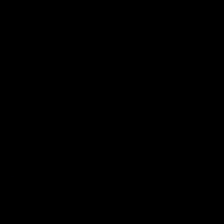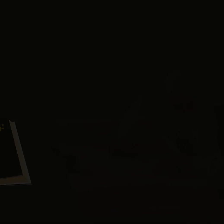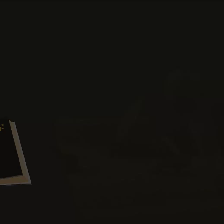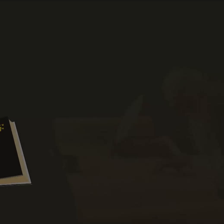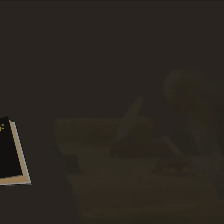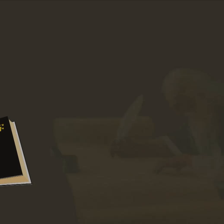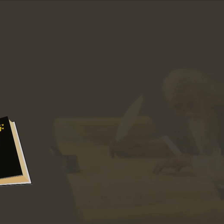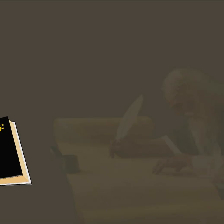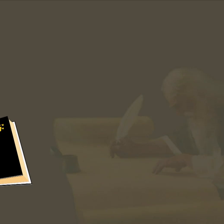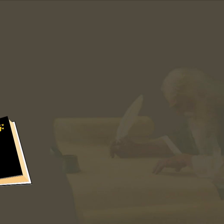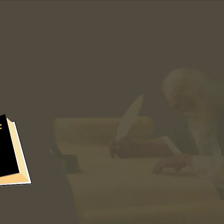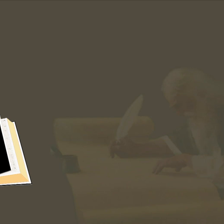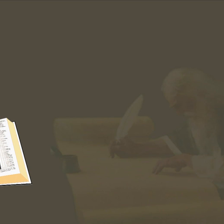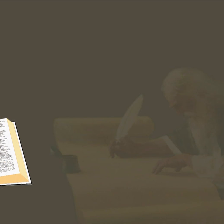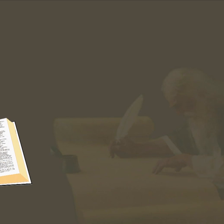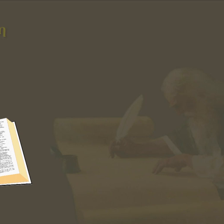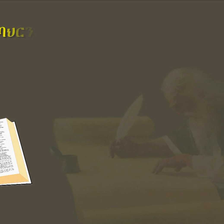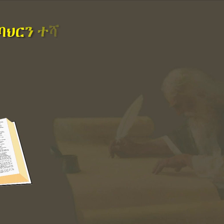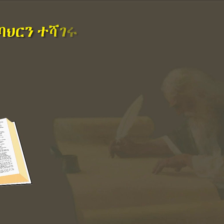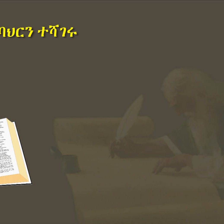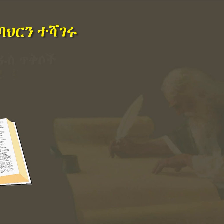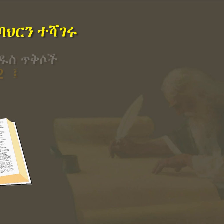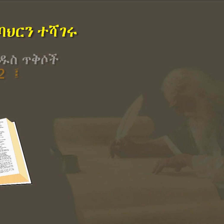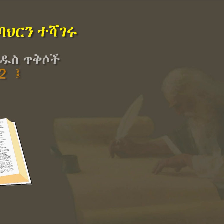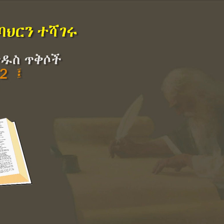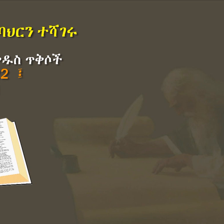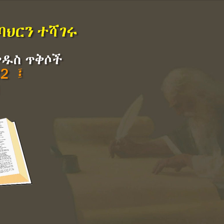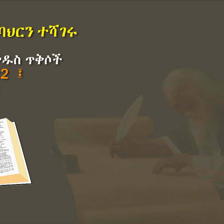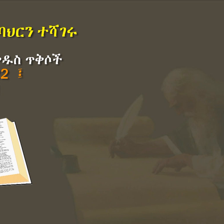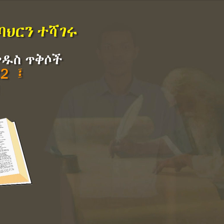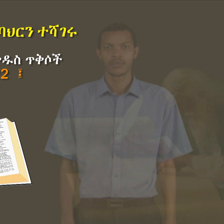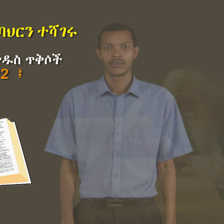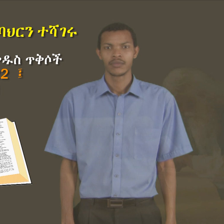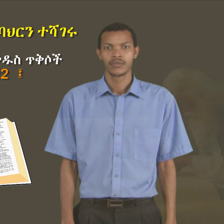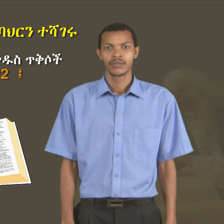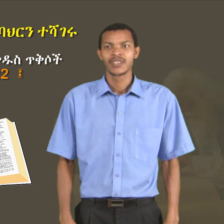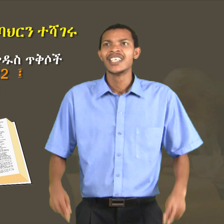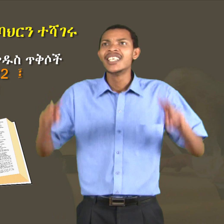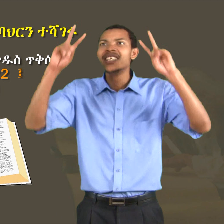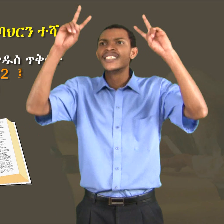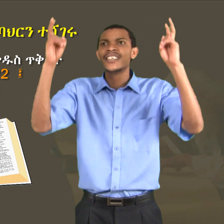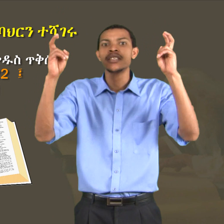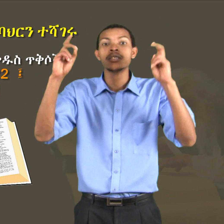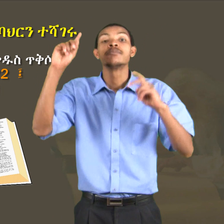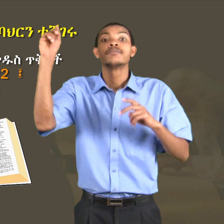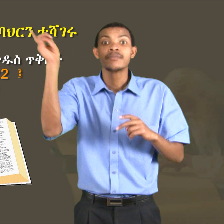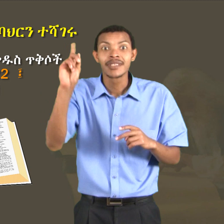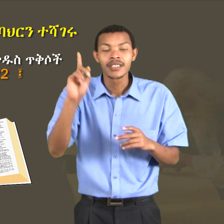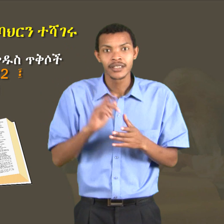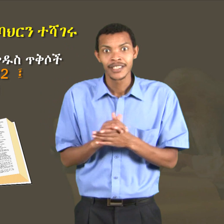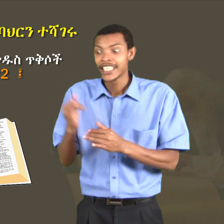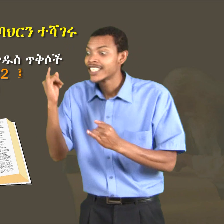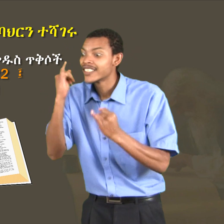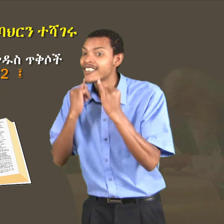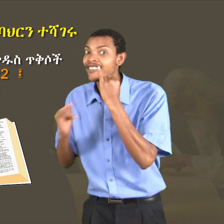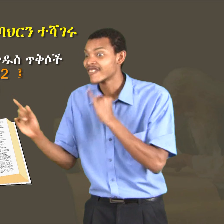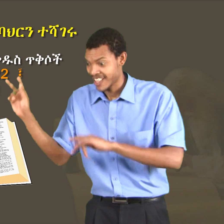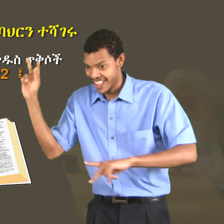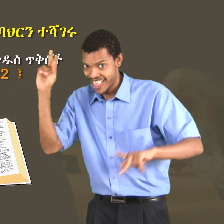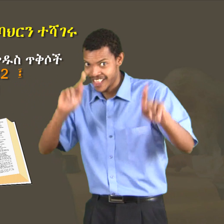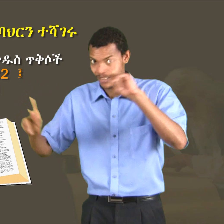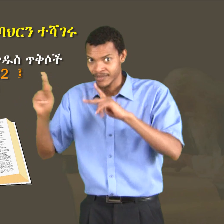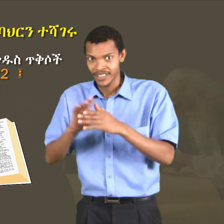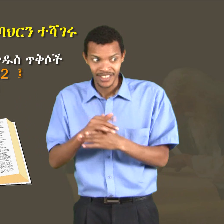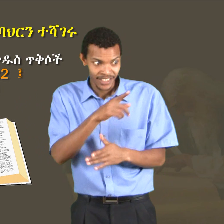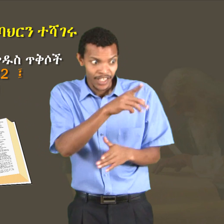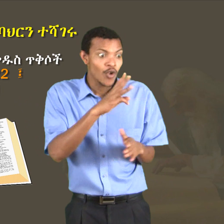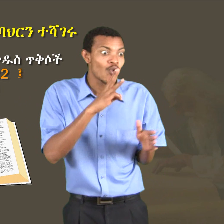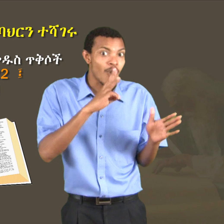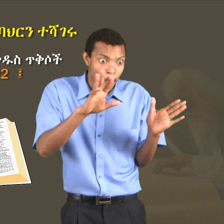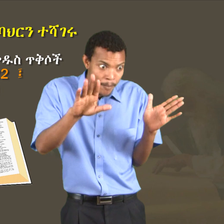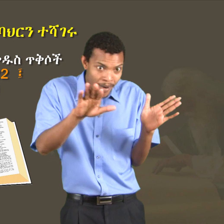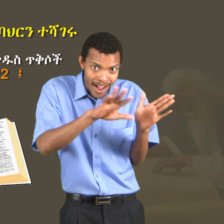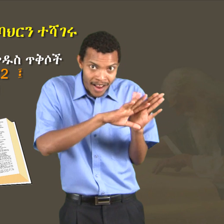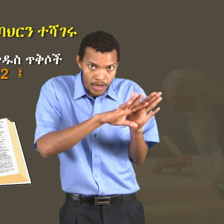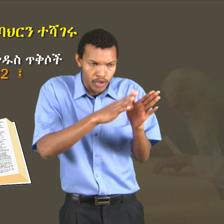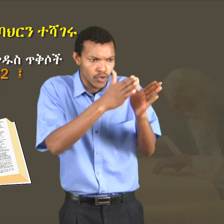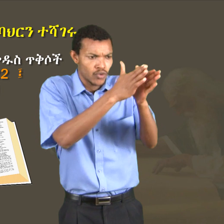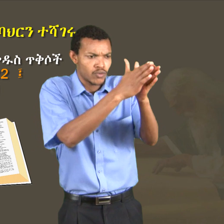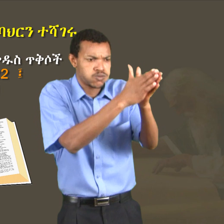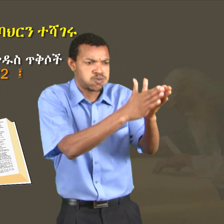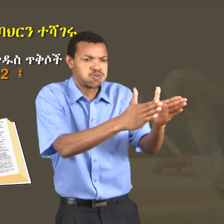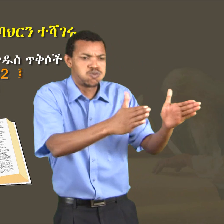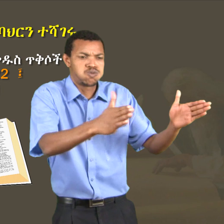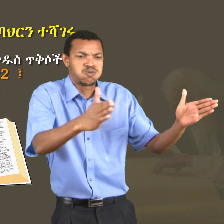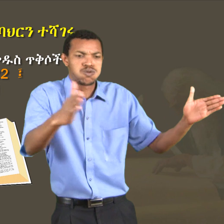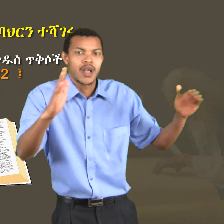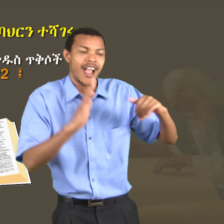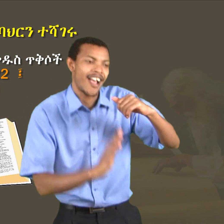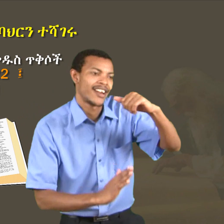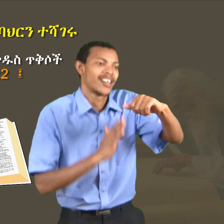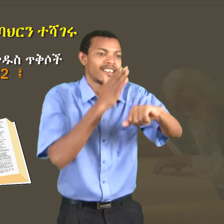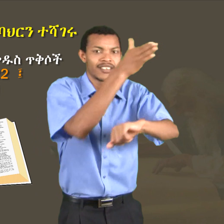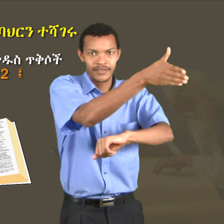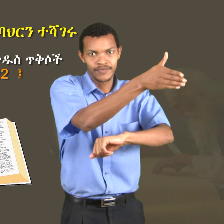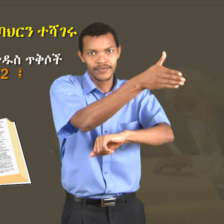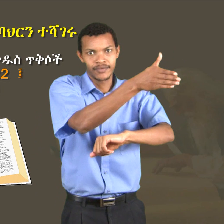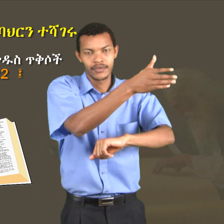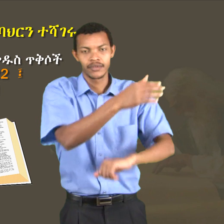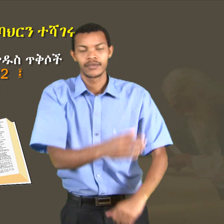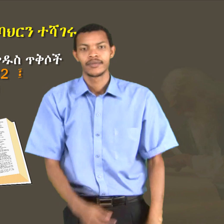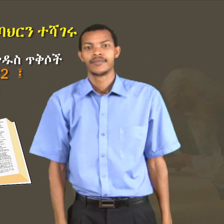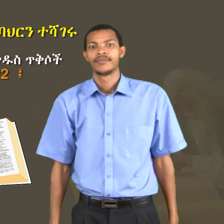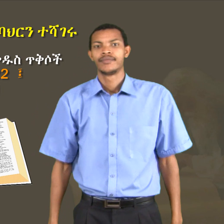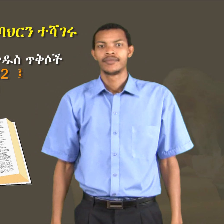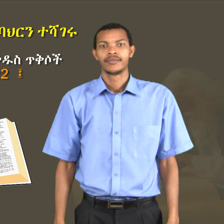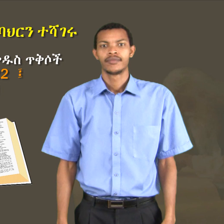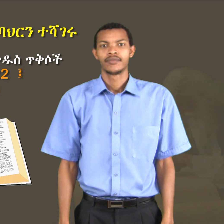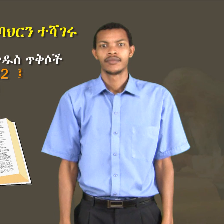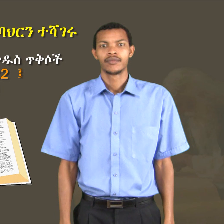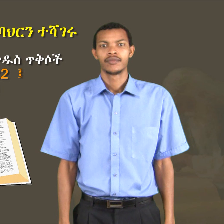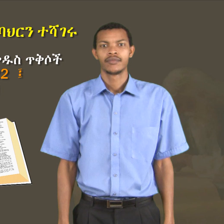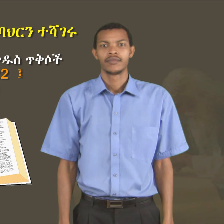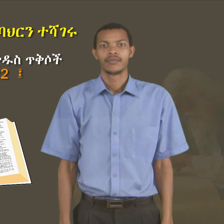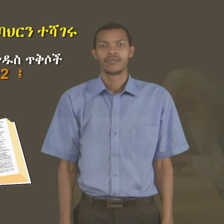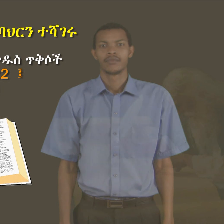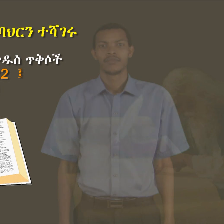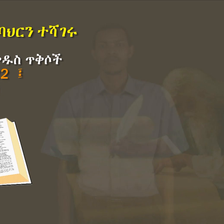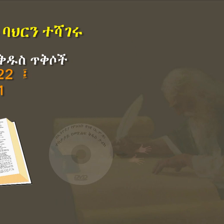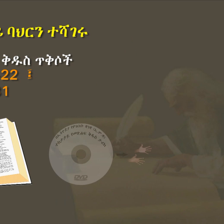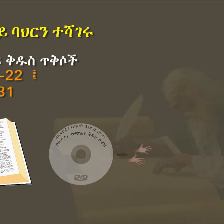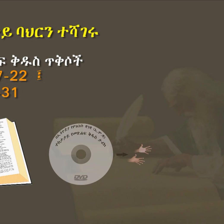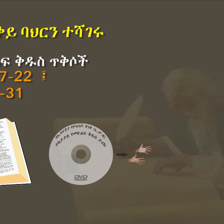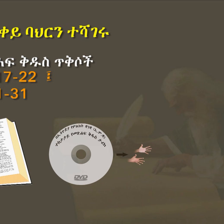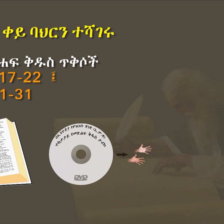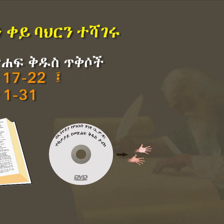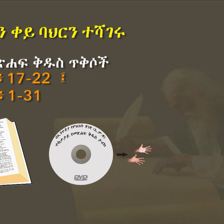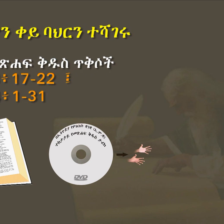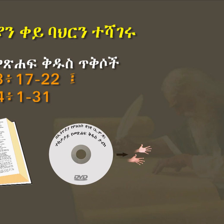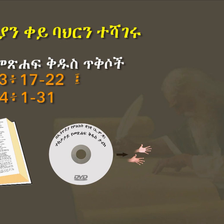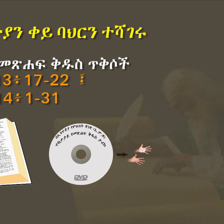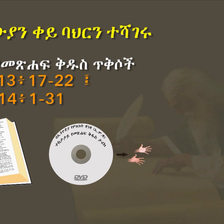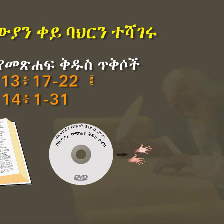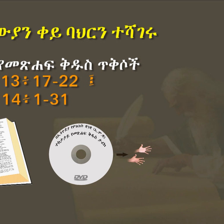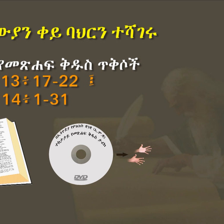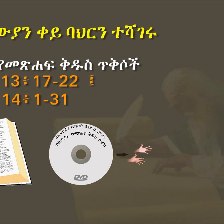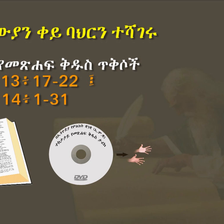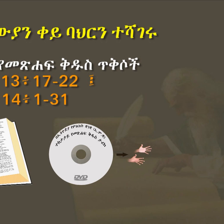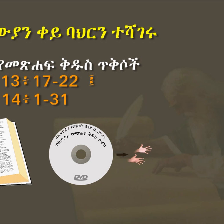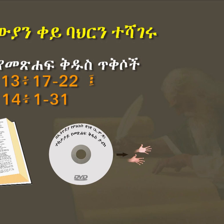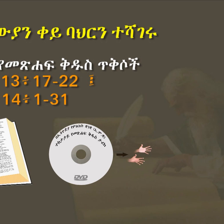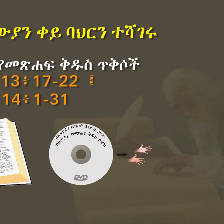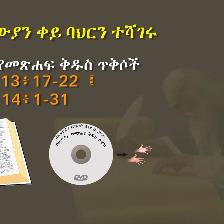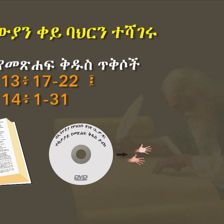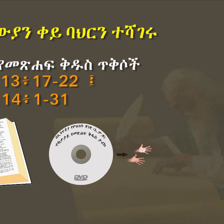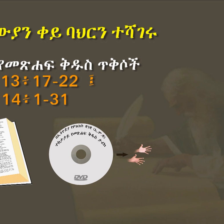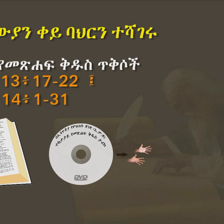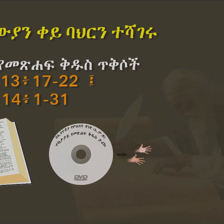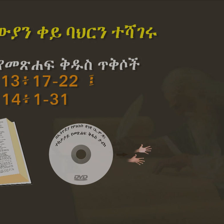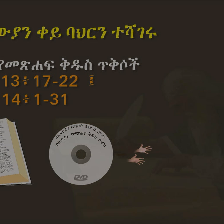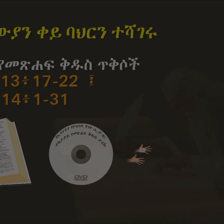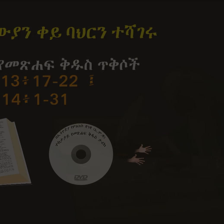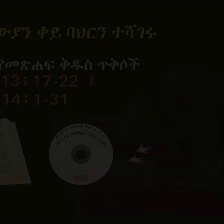Israelites crossing the Red Sea